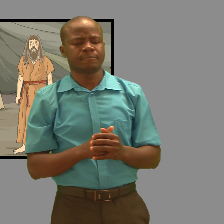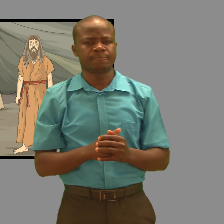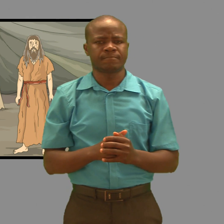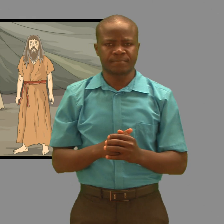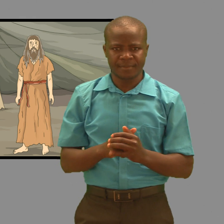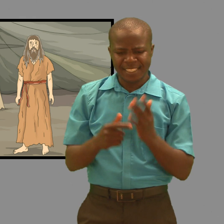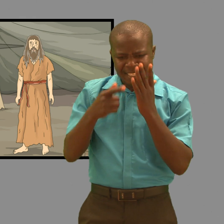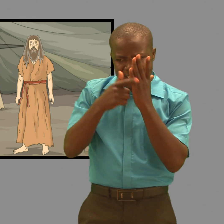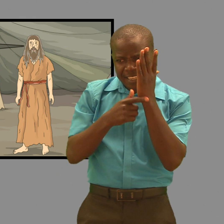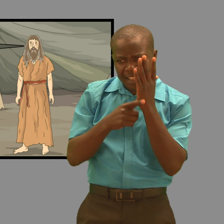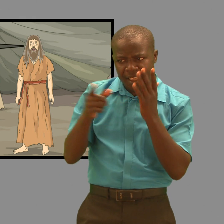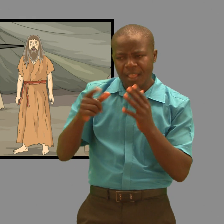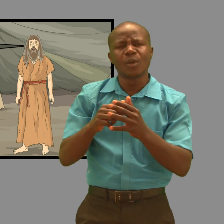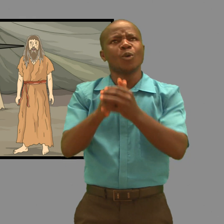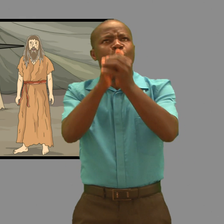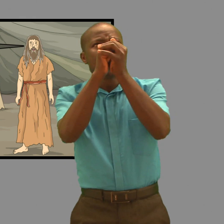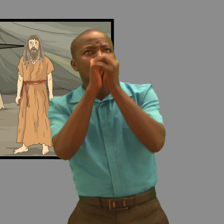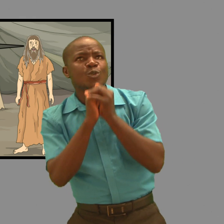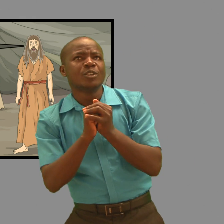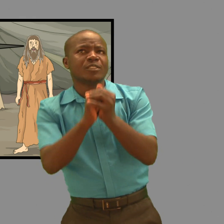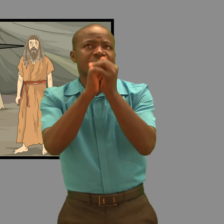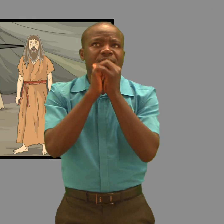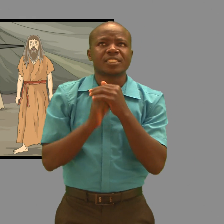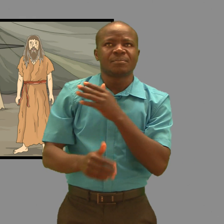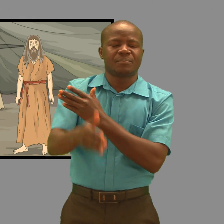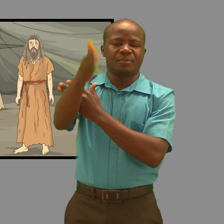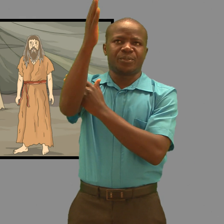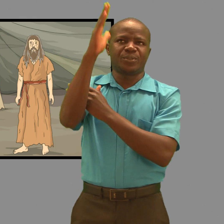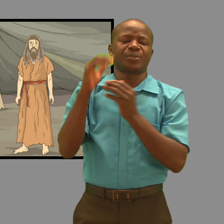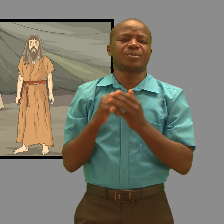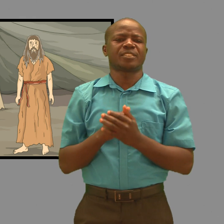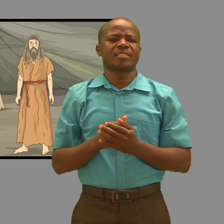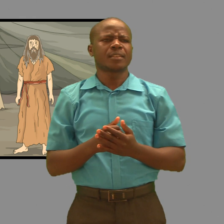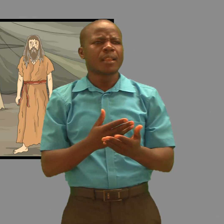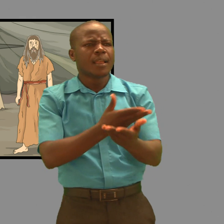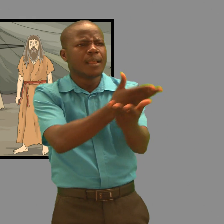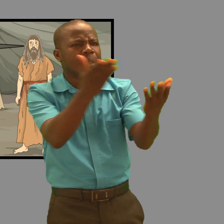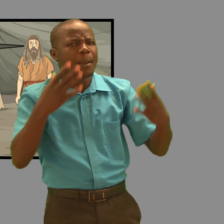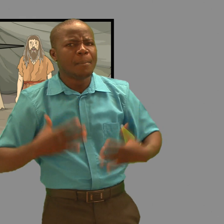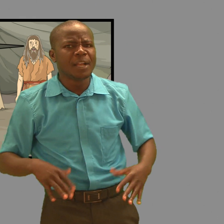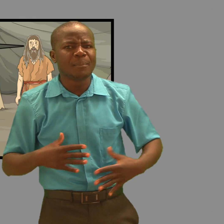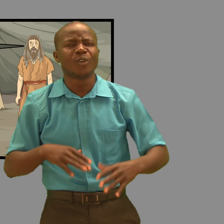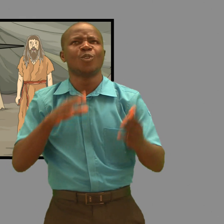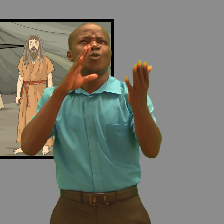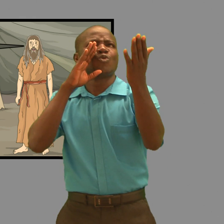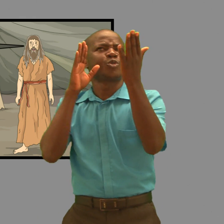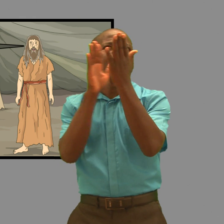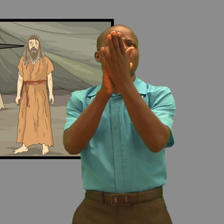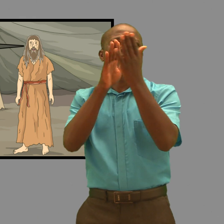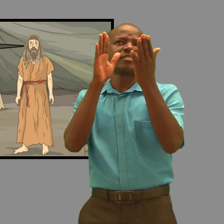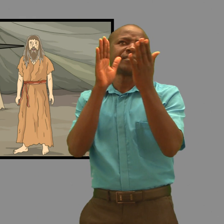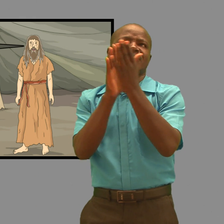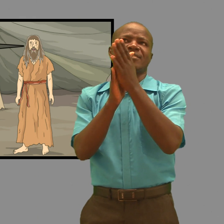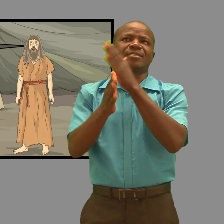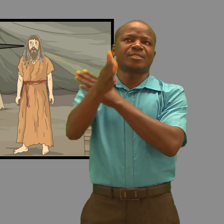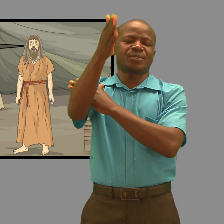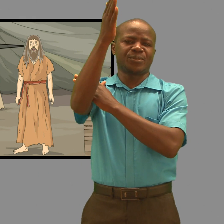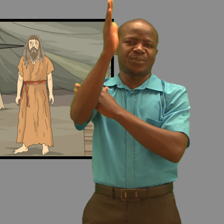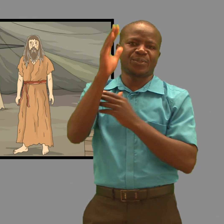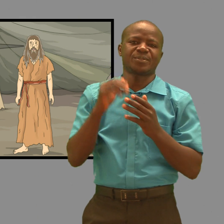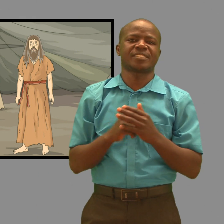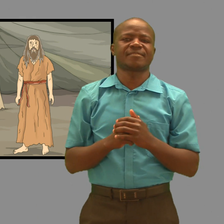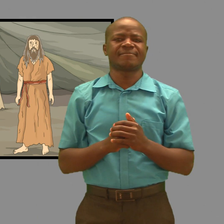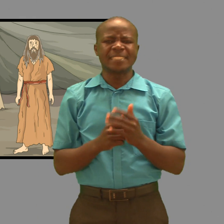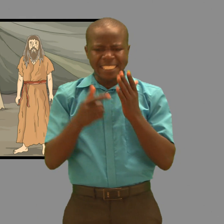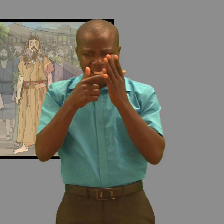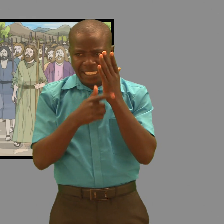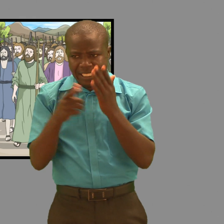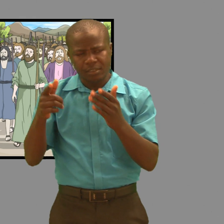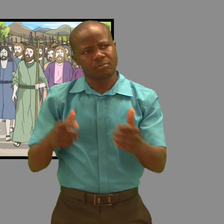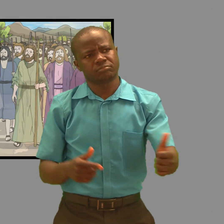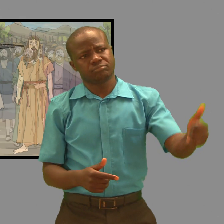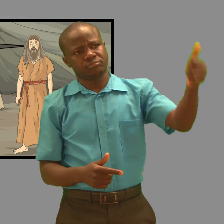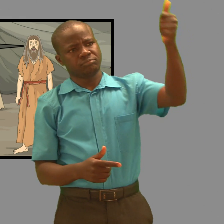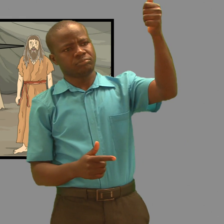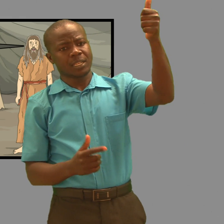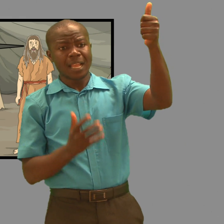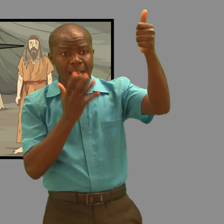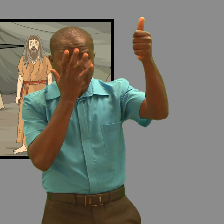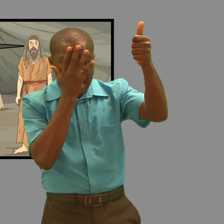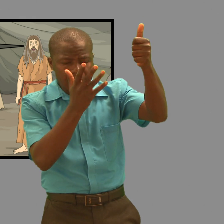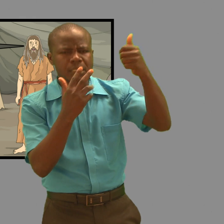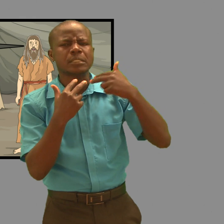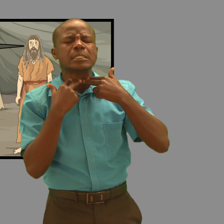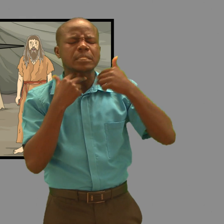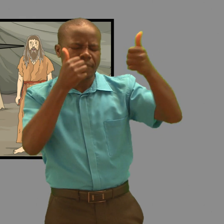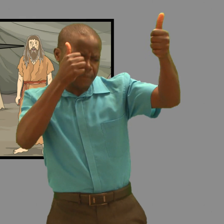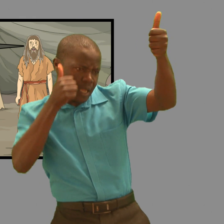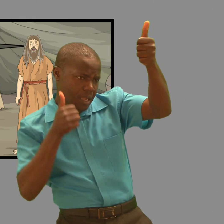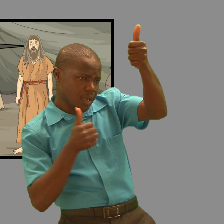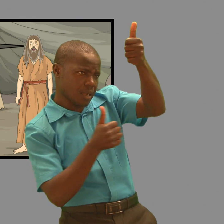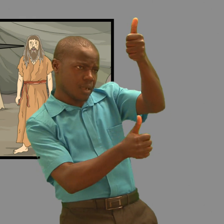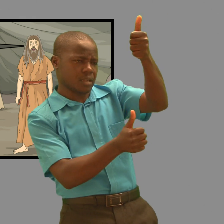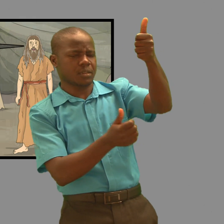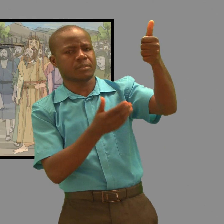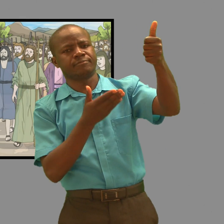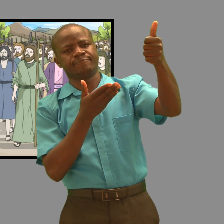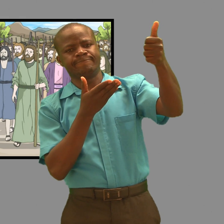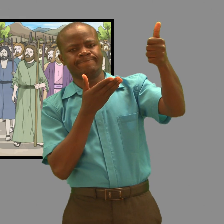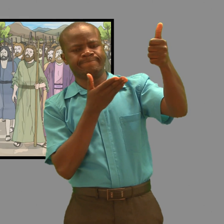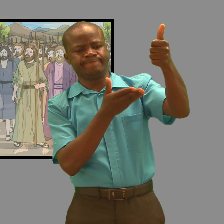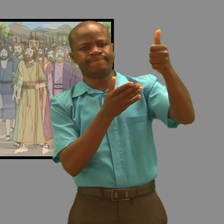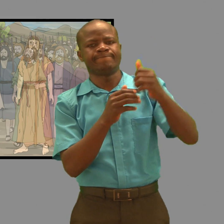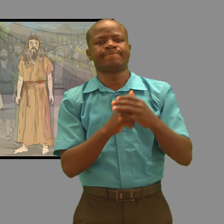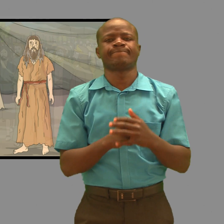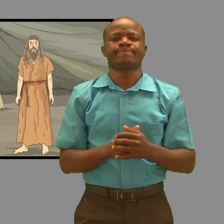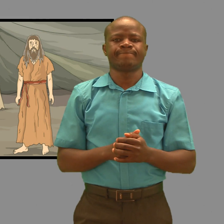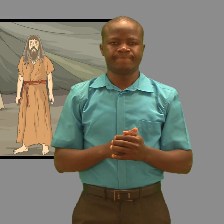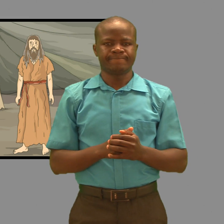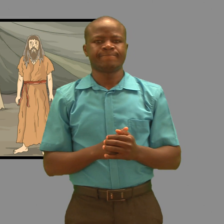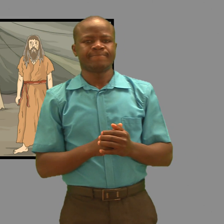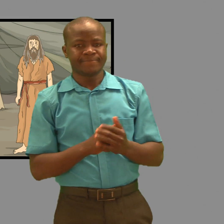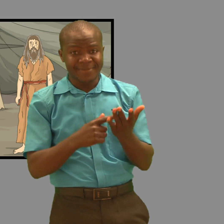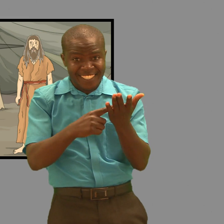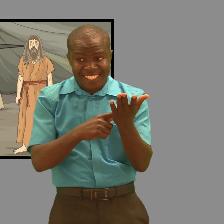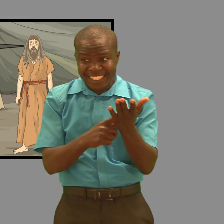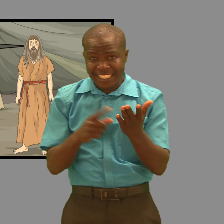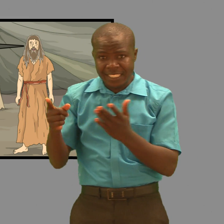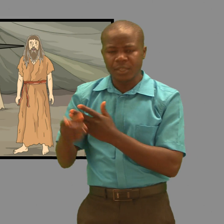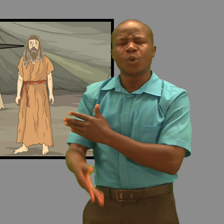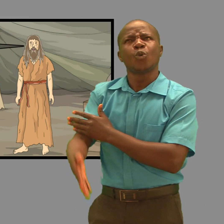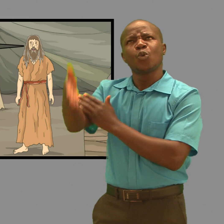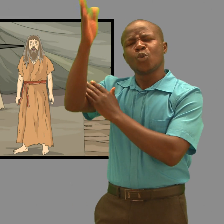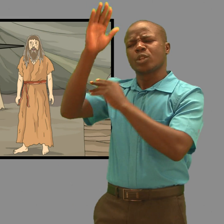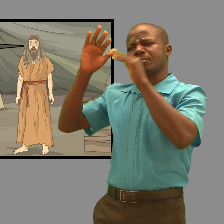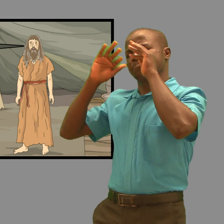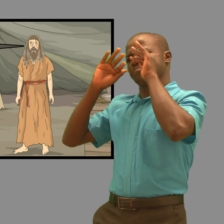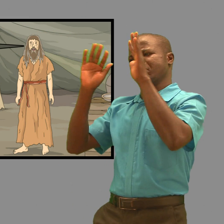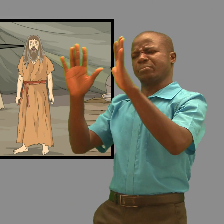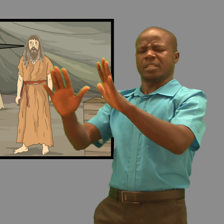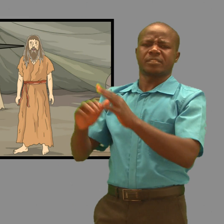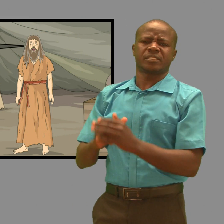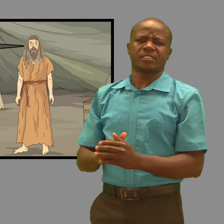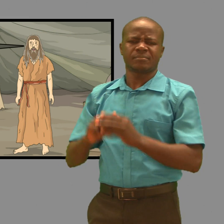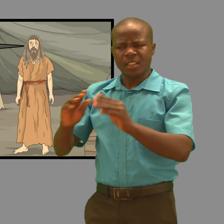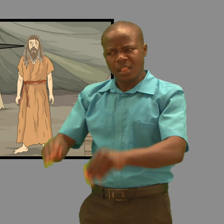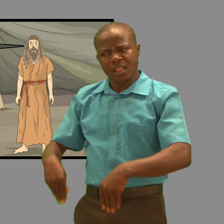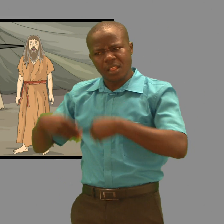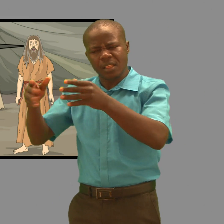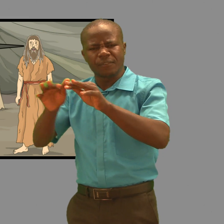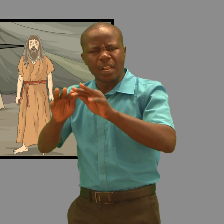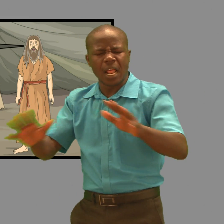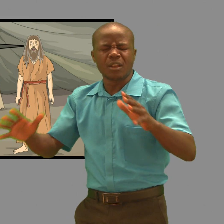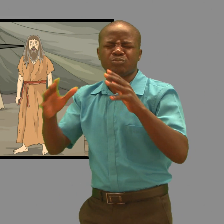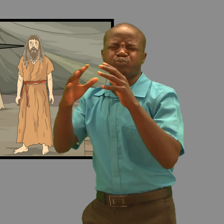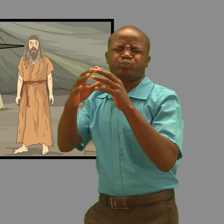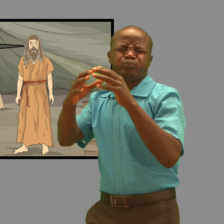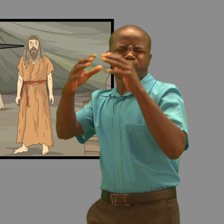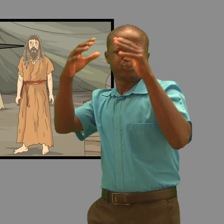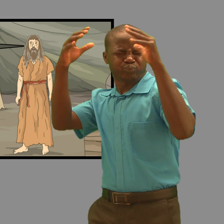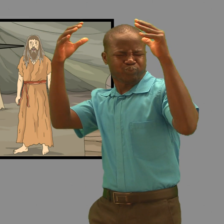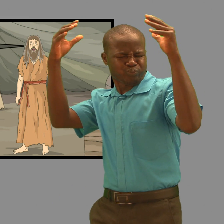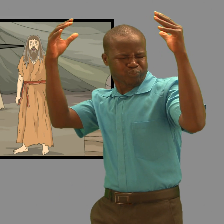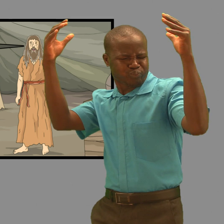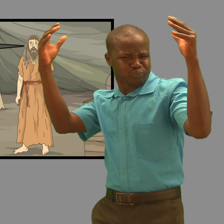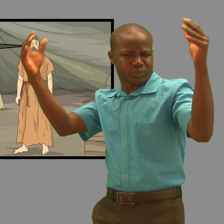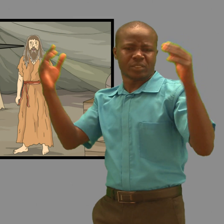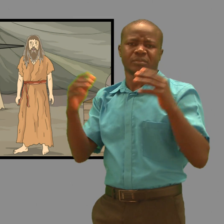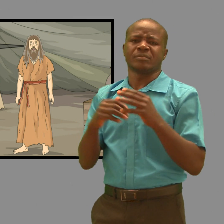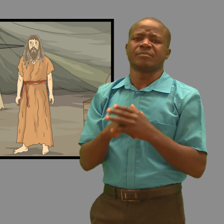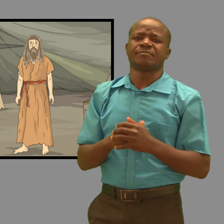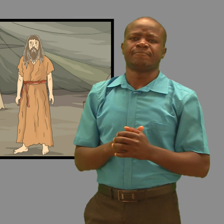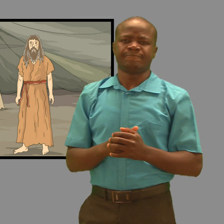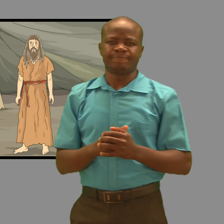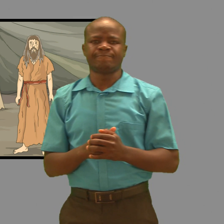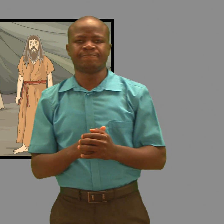A servant of servants shall he be to his brothers.” He also declared: “Blessed be the LORD, the God of Shem!